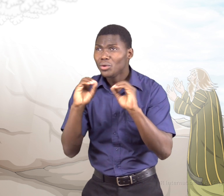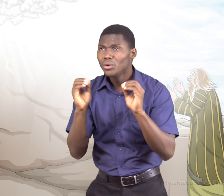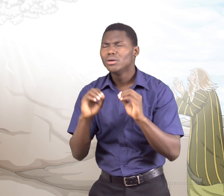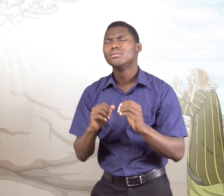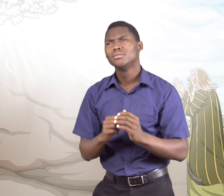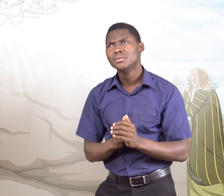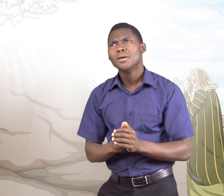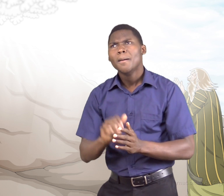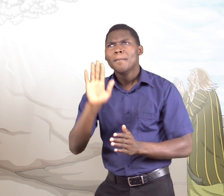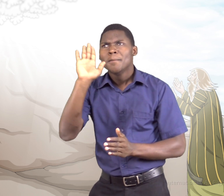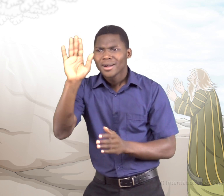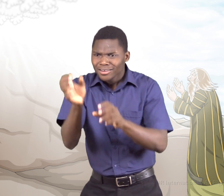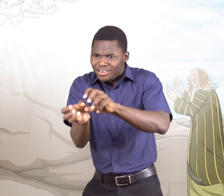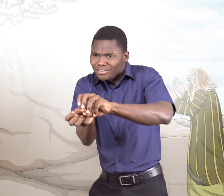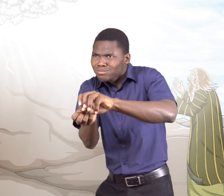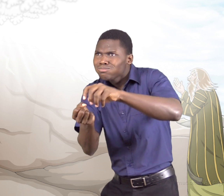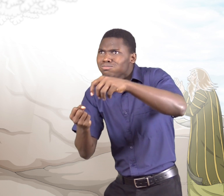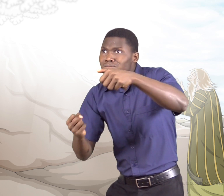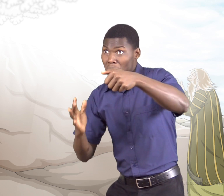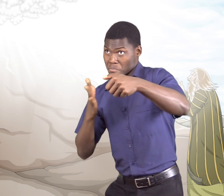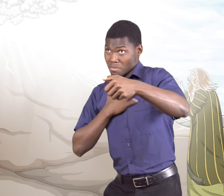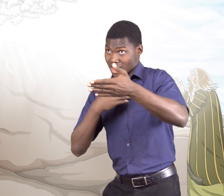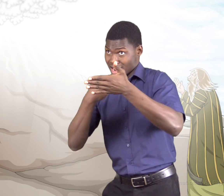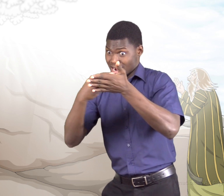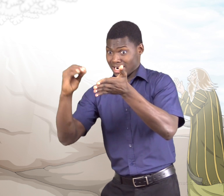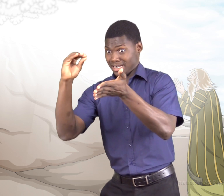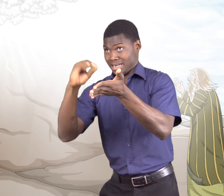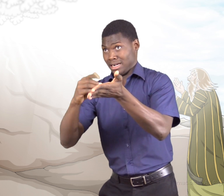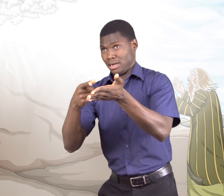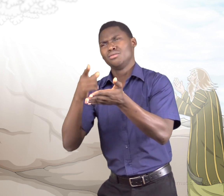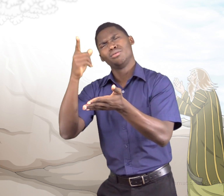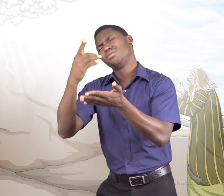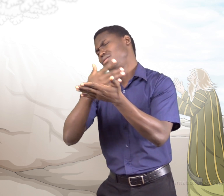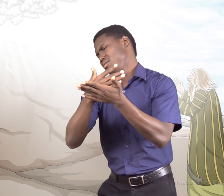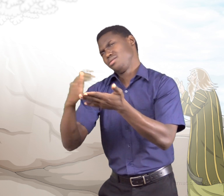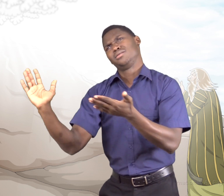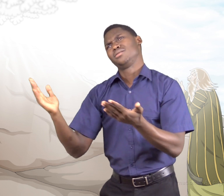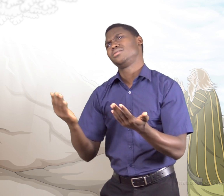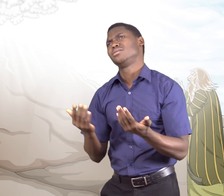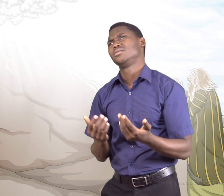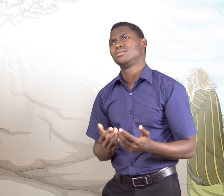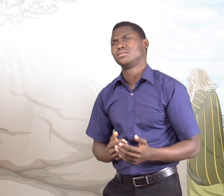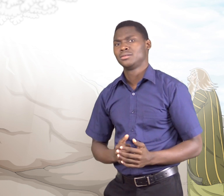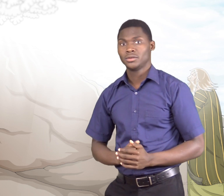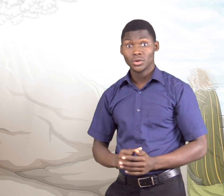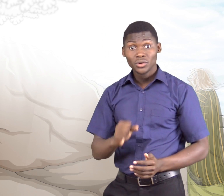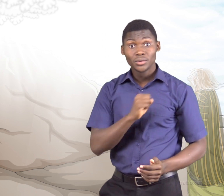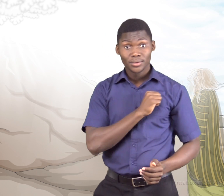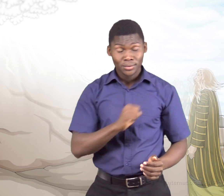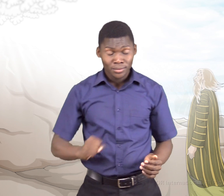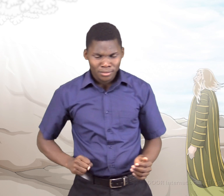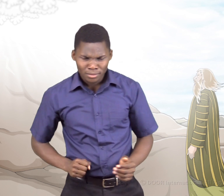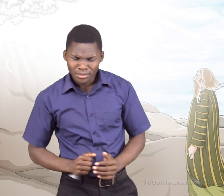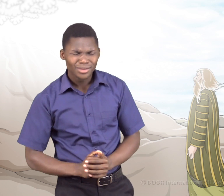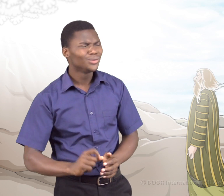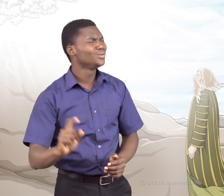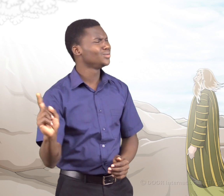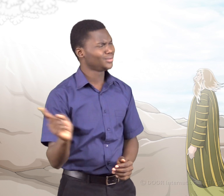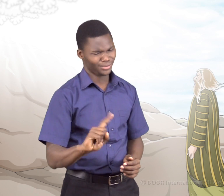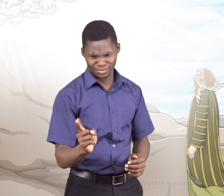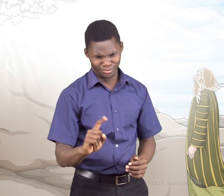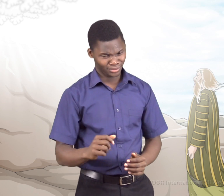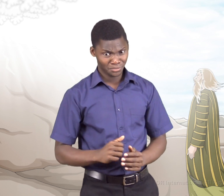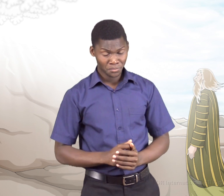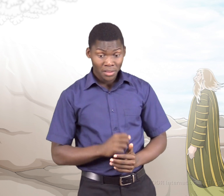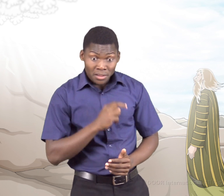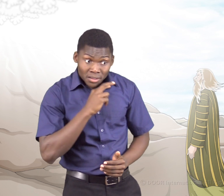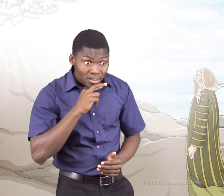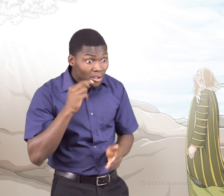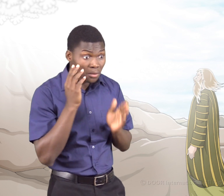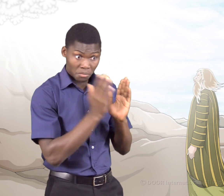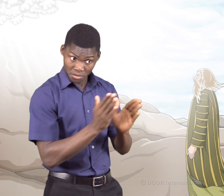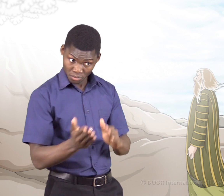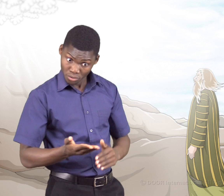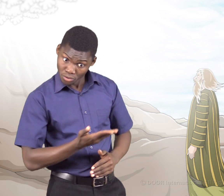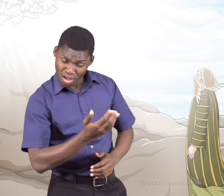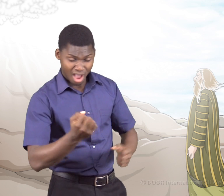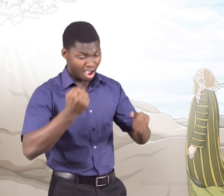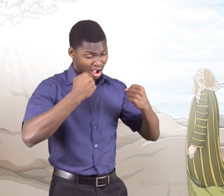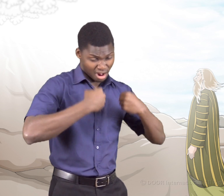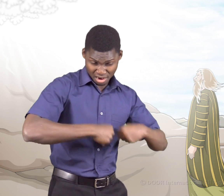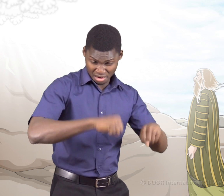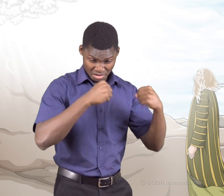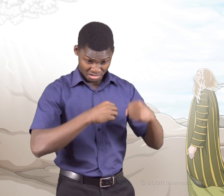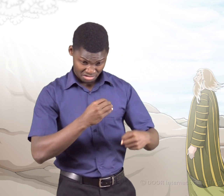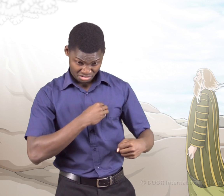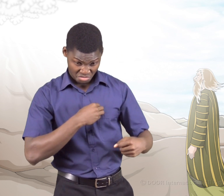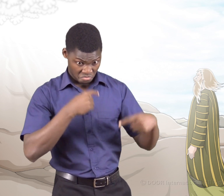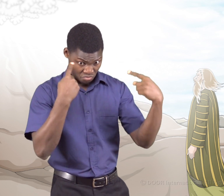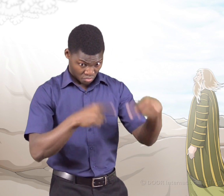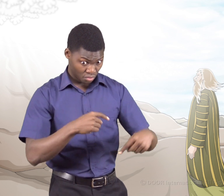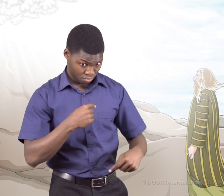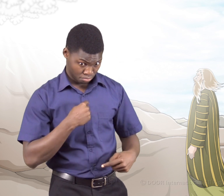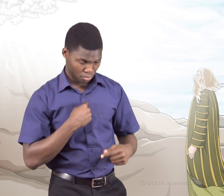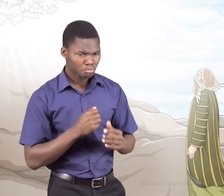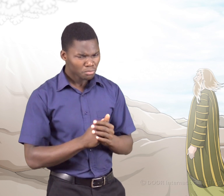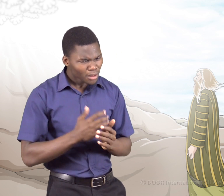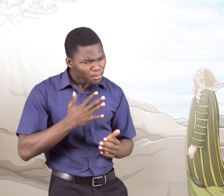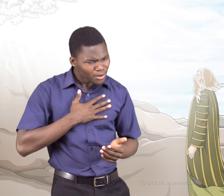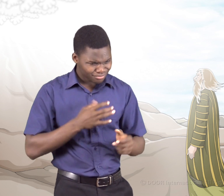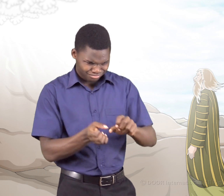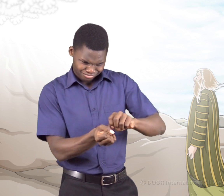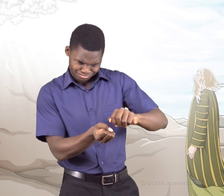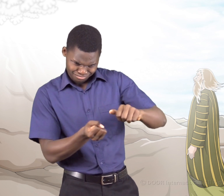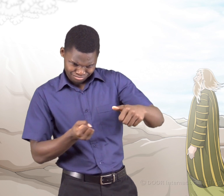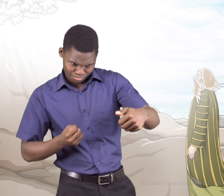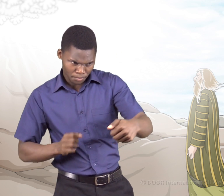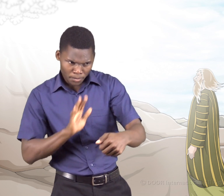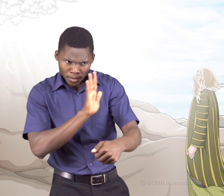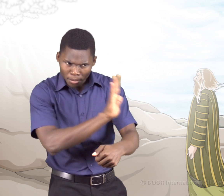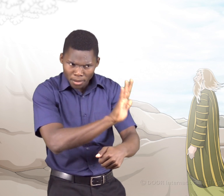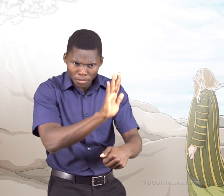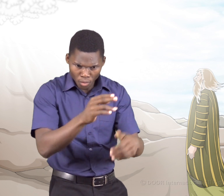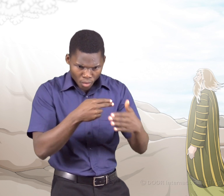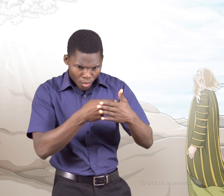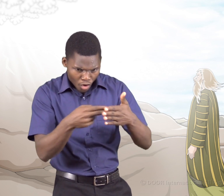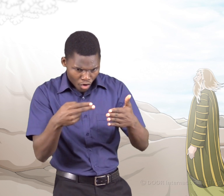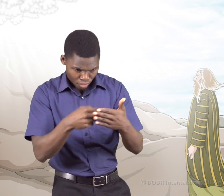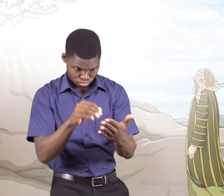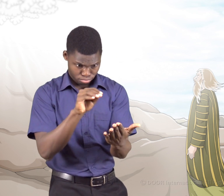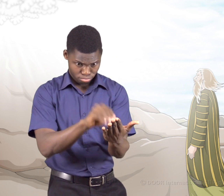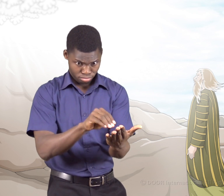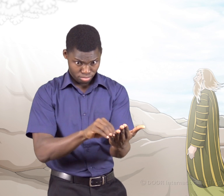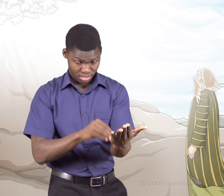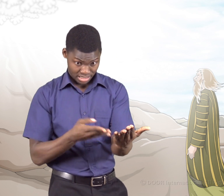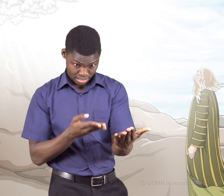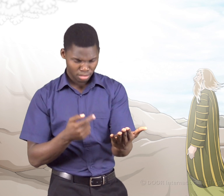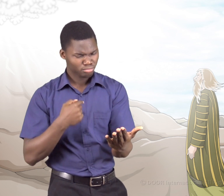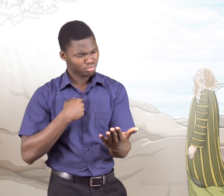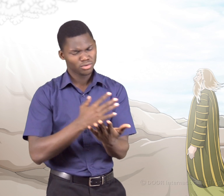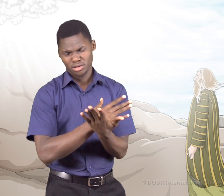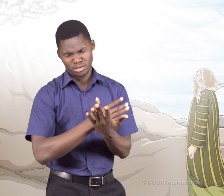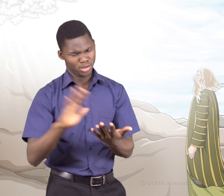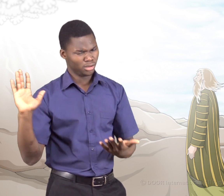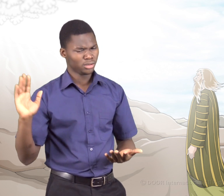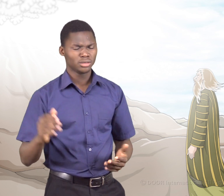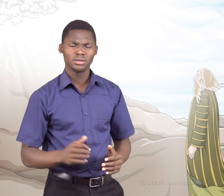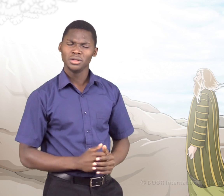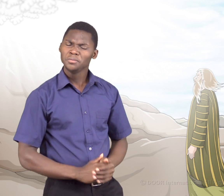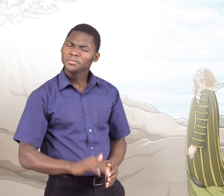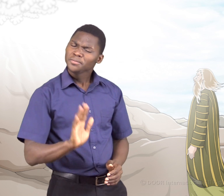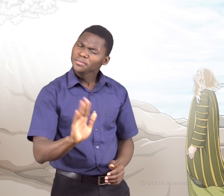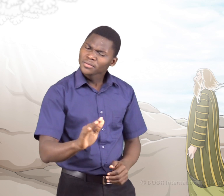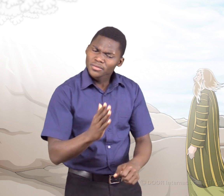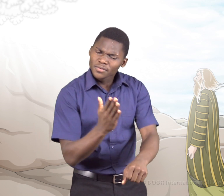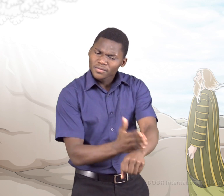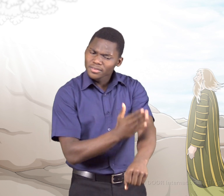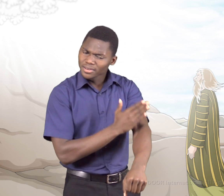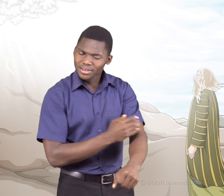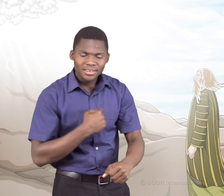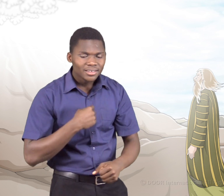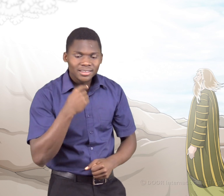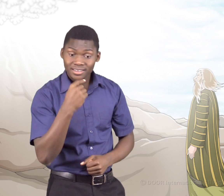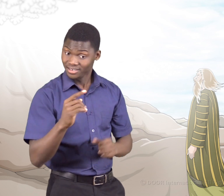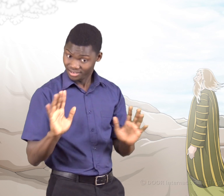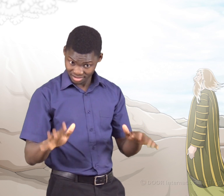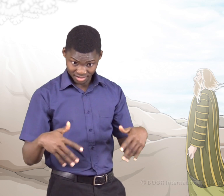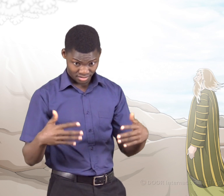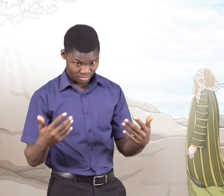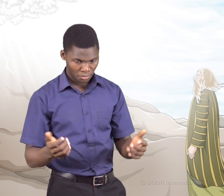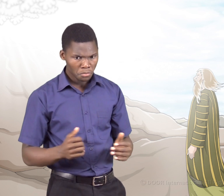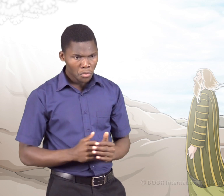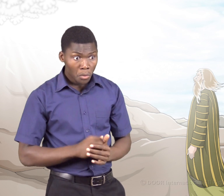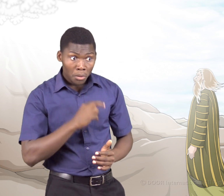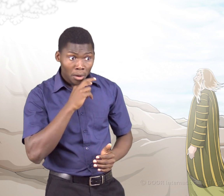The LORD replied to Moses, “Whoever has sinned against Me, I will blot out of My book.